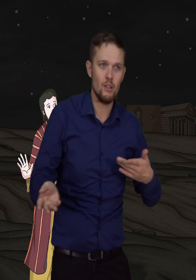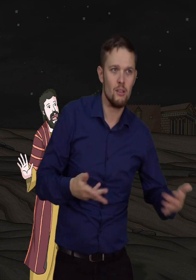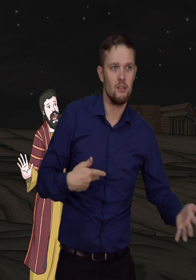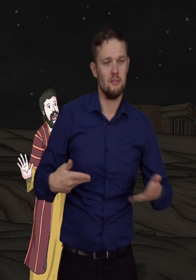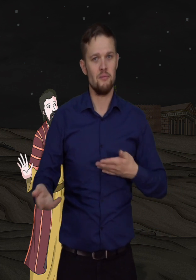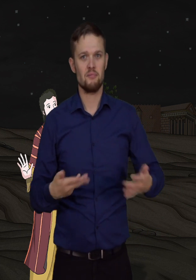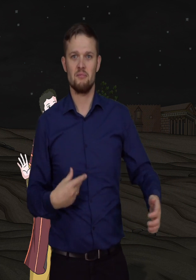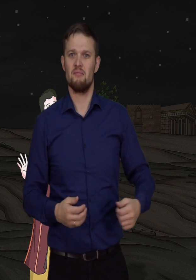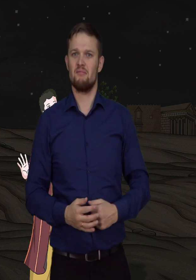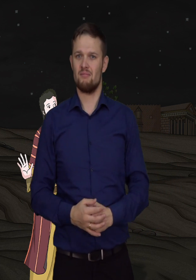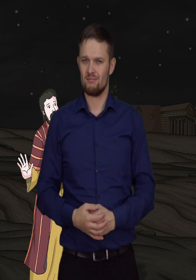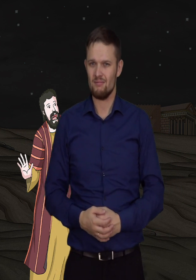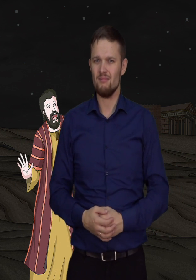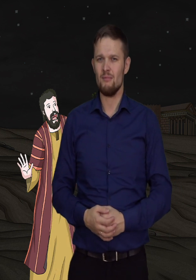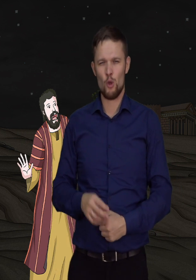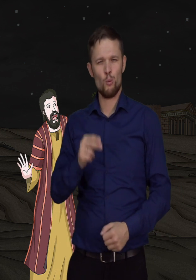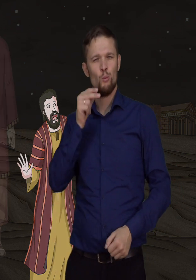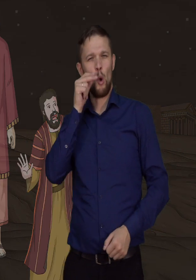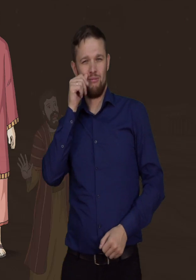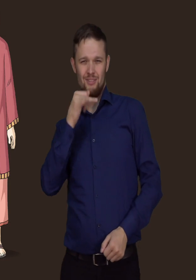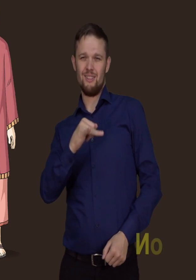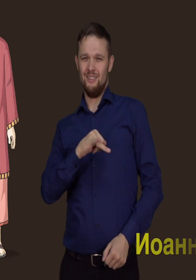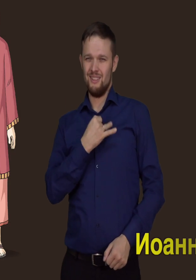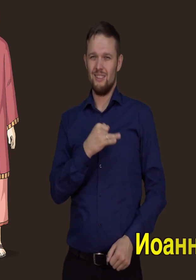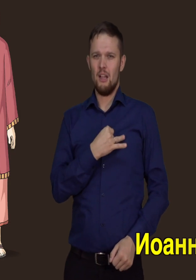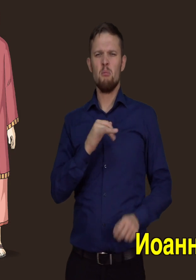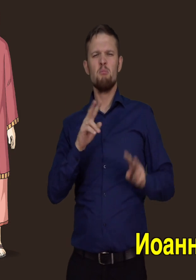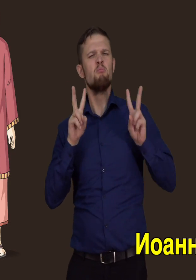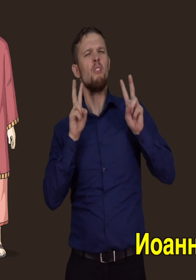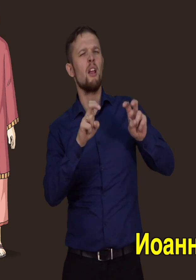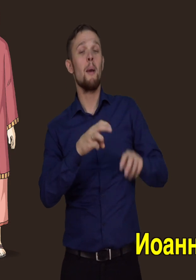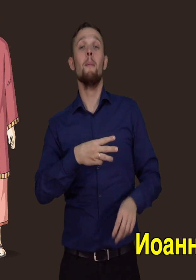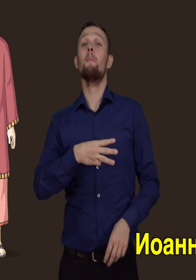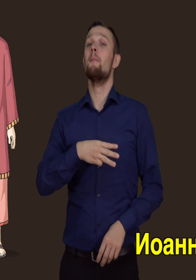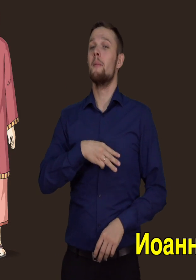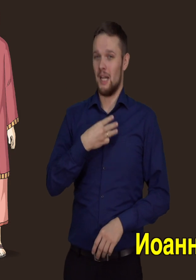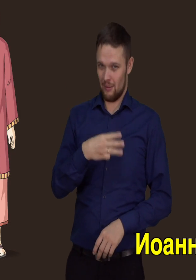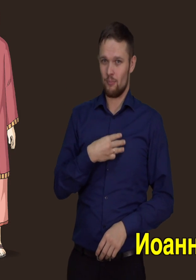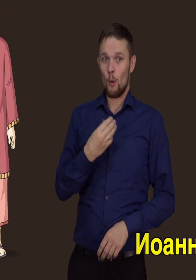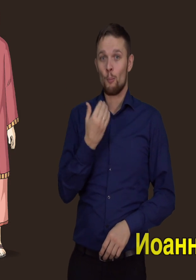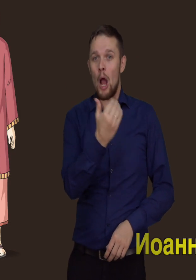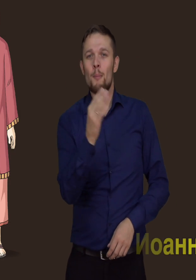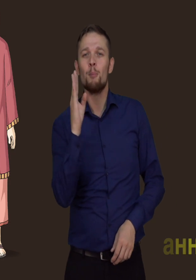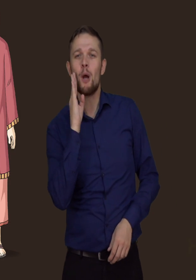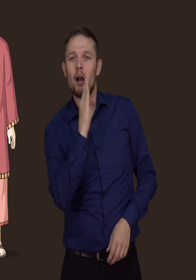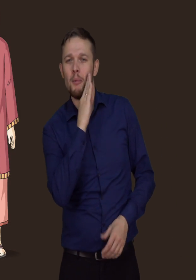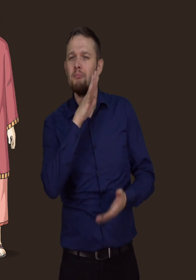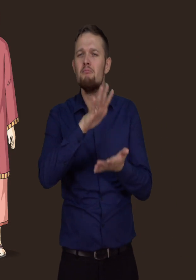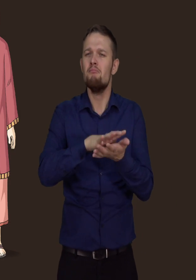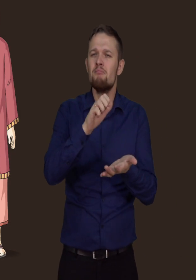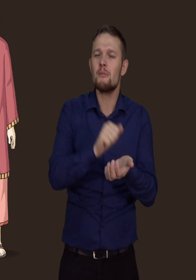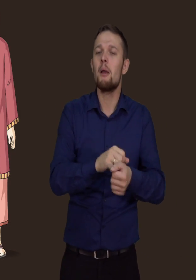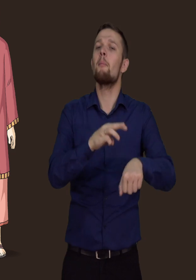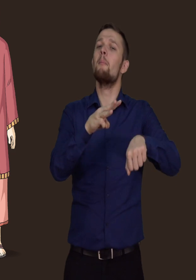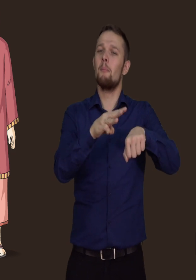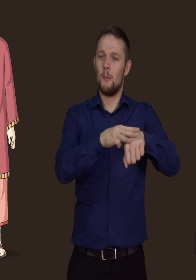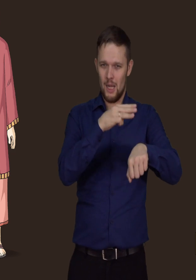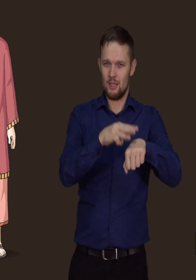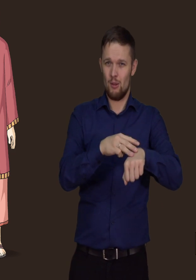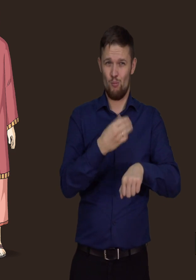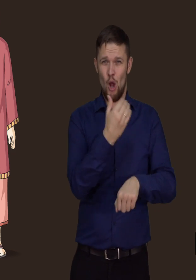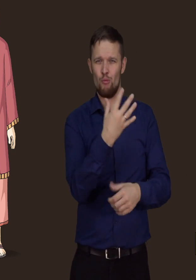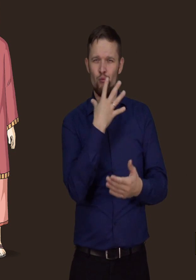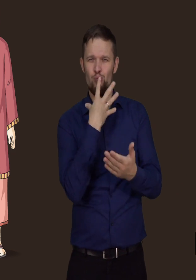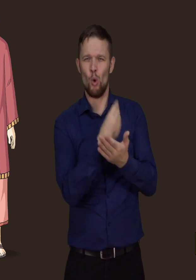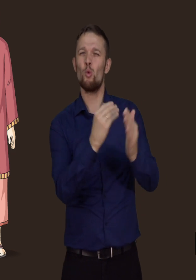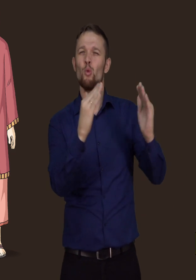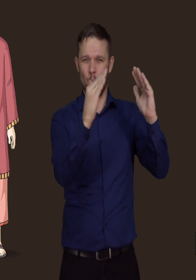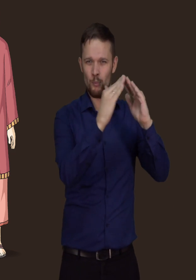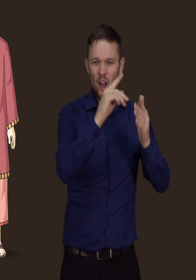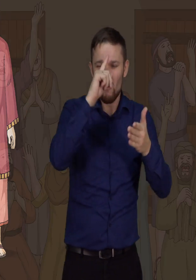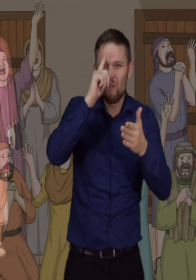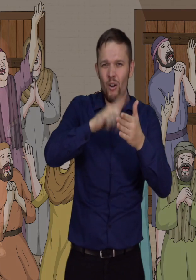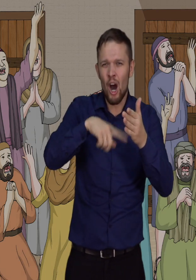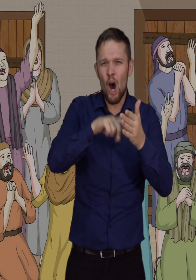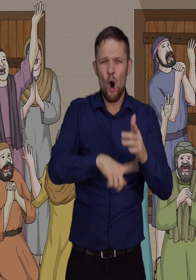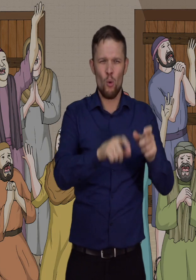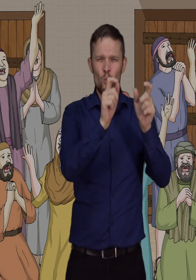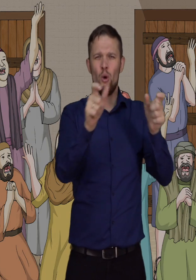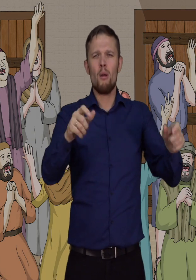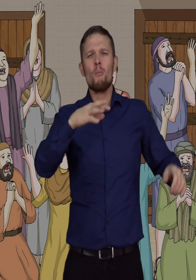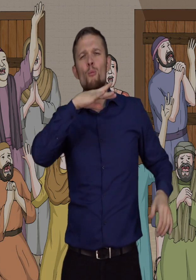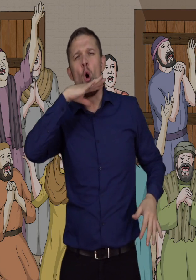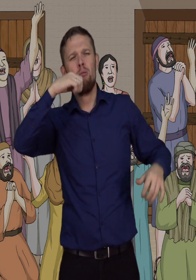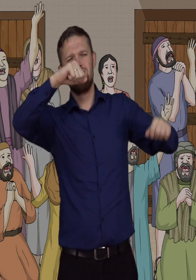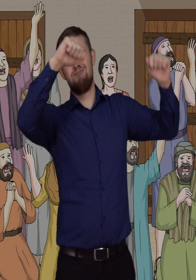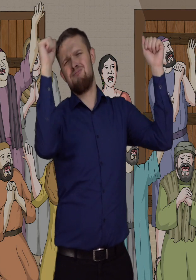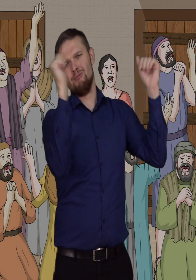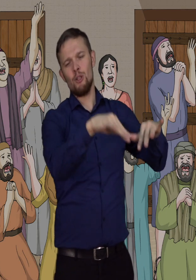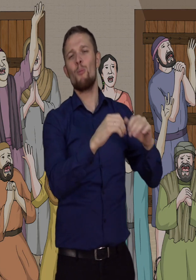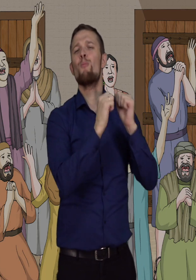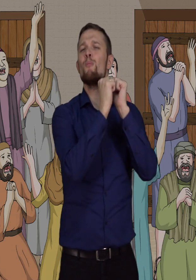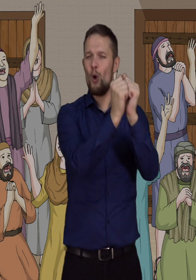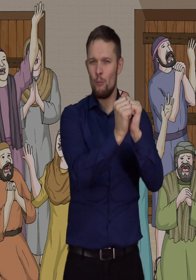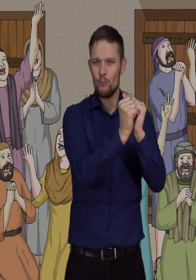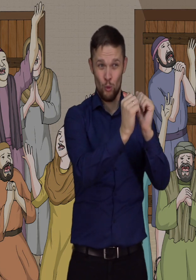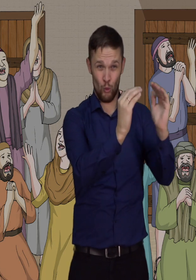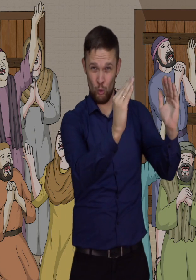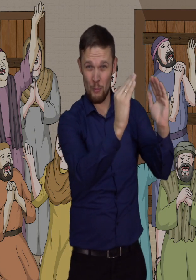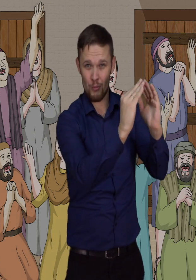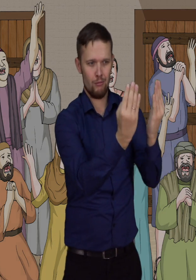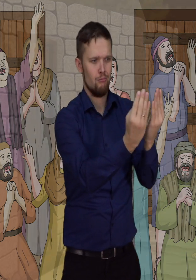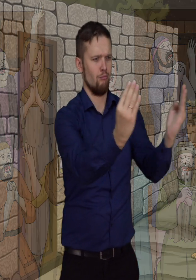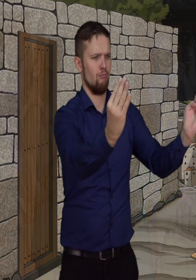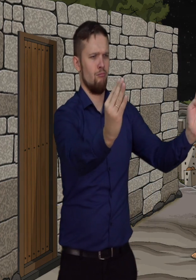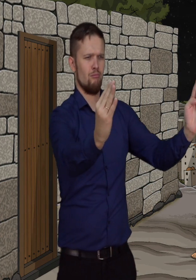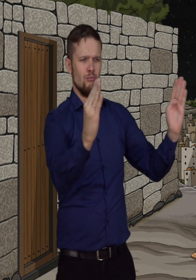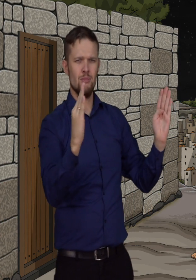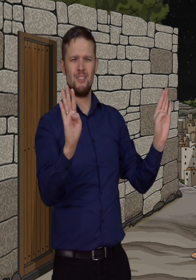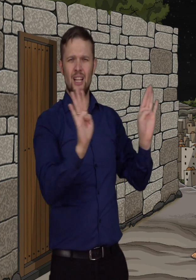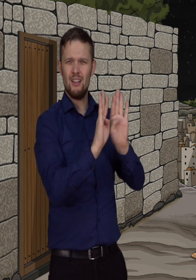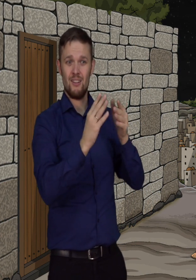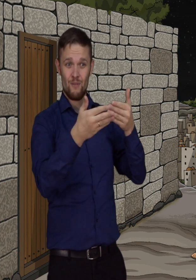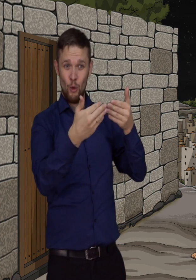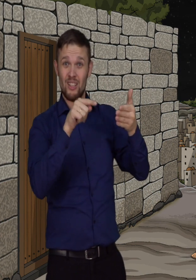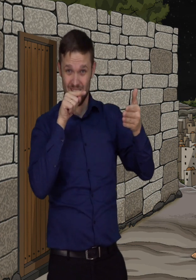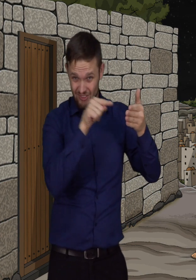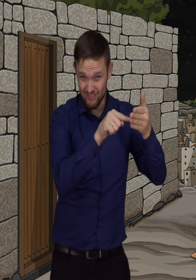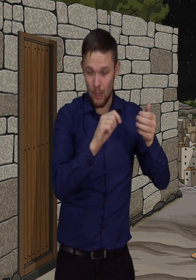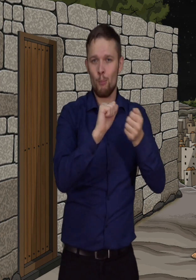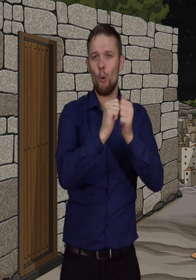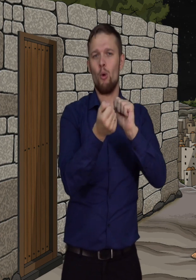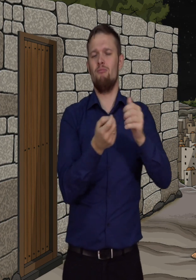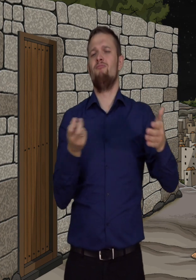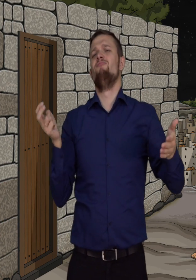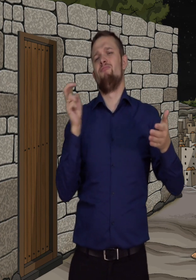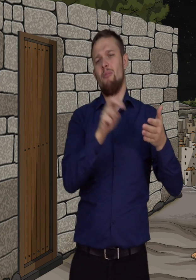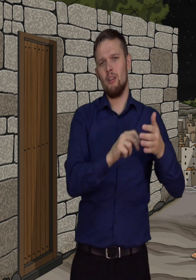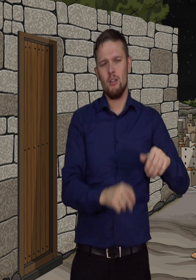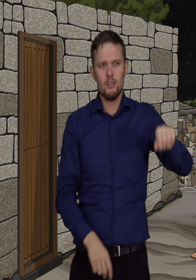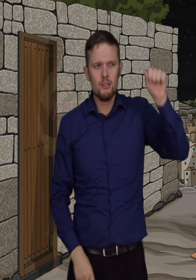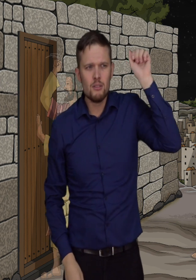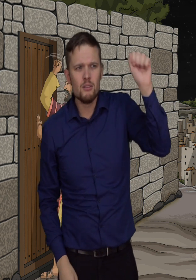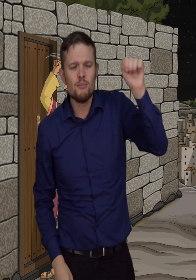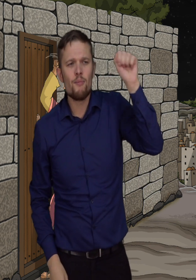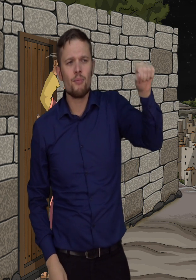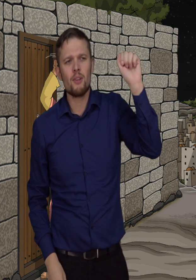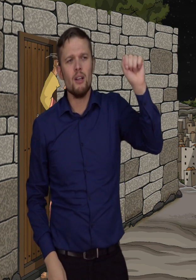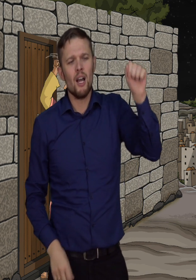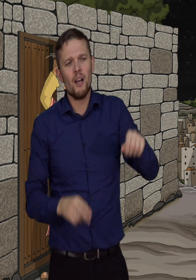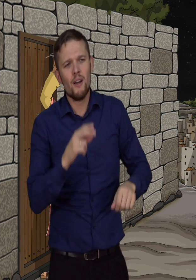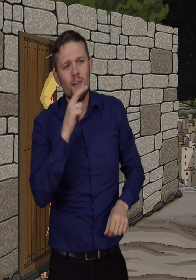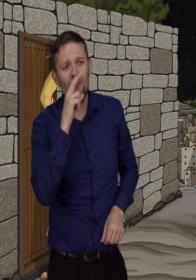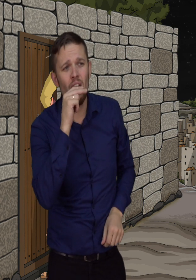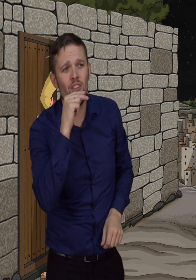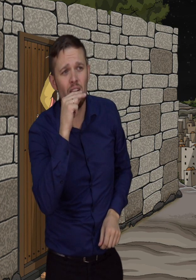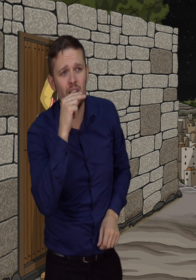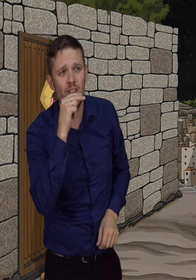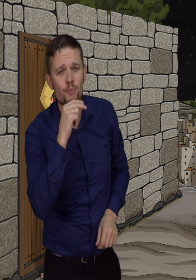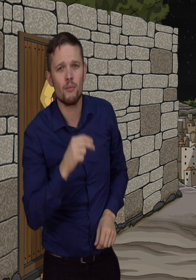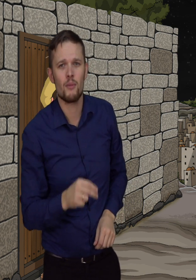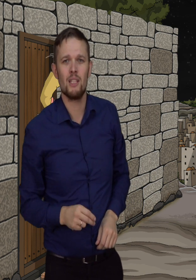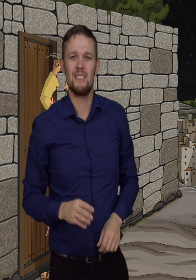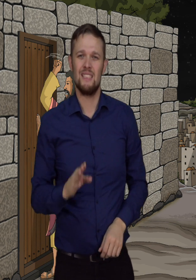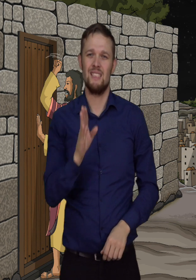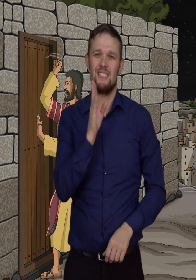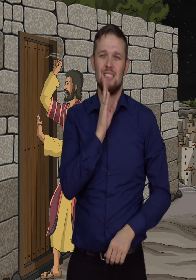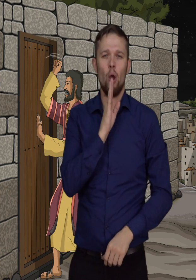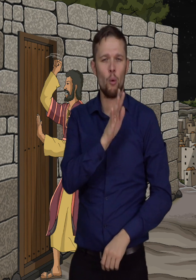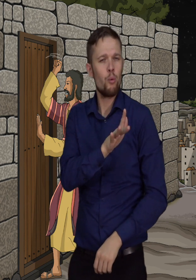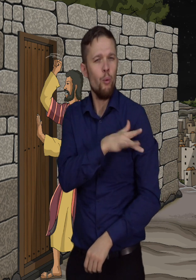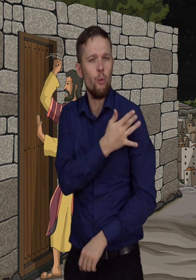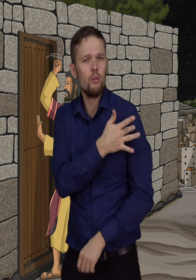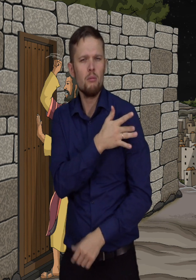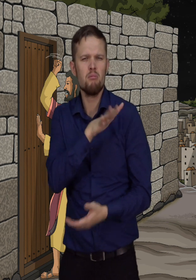And when he had realized this, he went to the house of Mary the mother of John, also called Mark, where many people had gathered together and were praying.